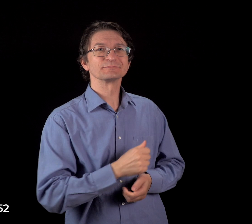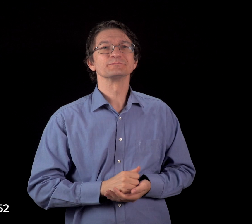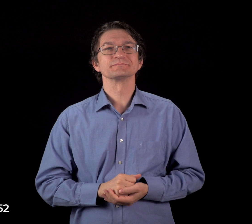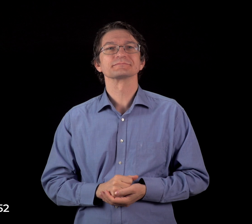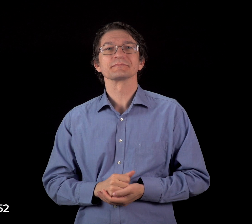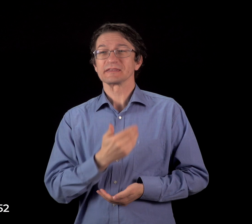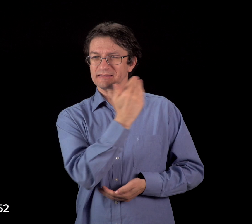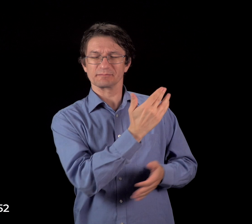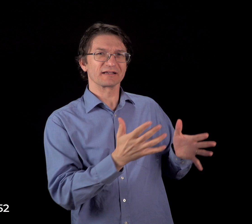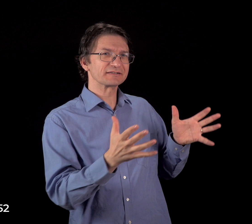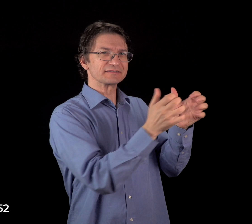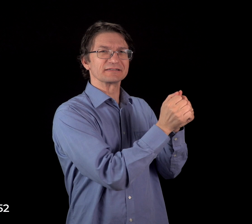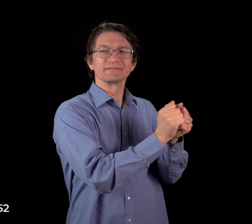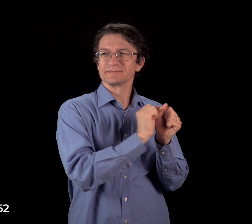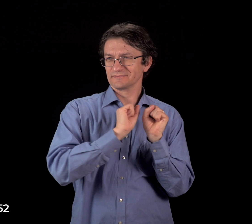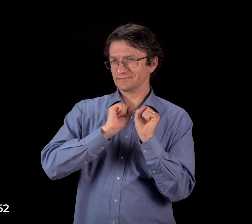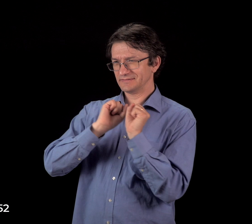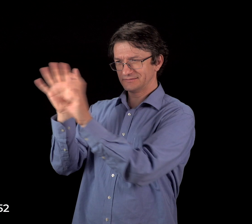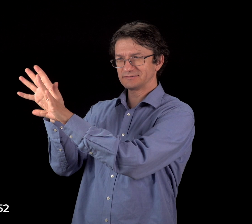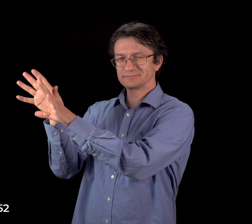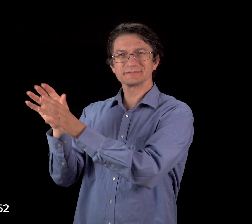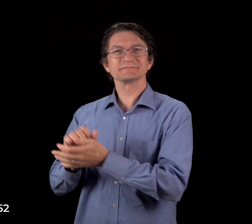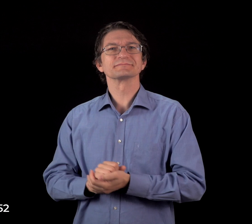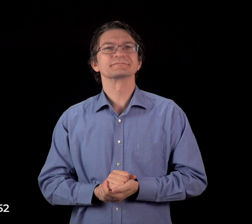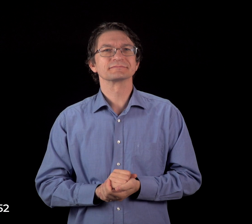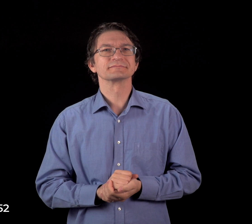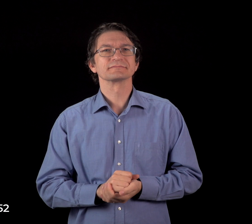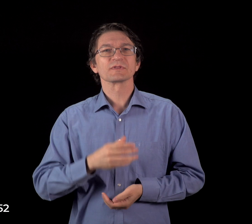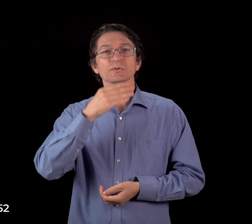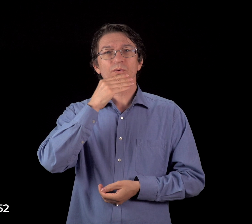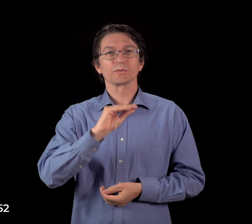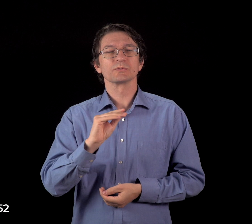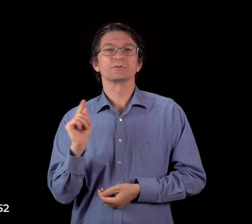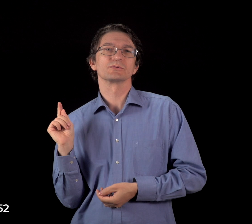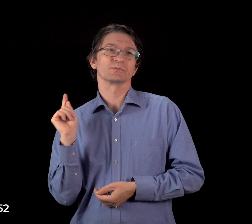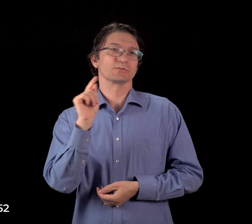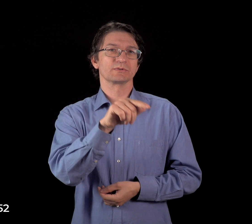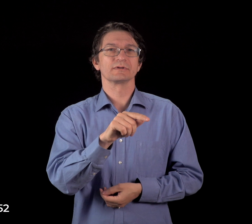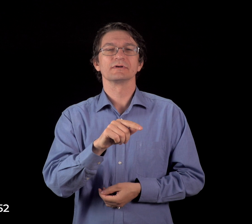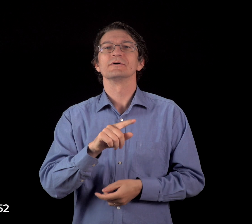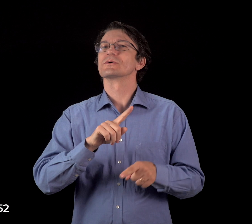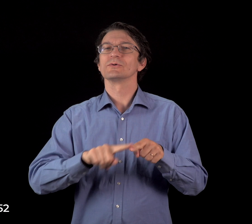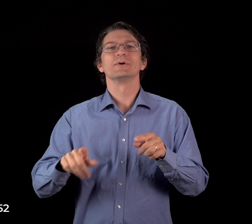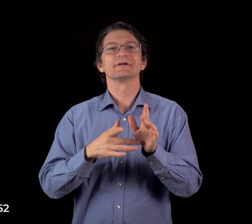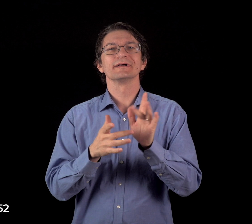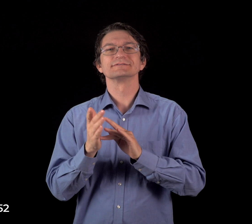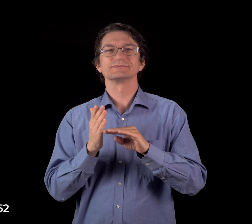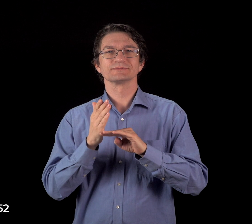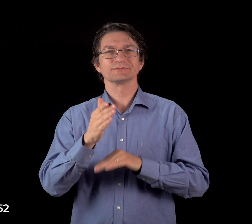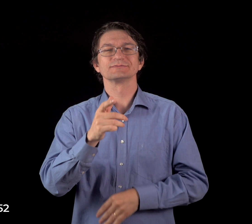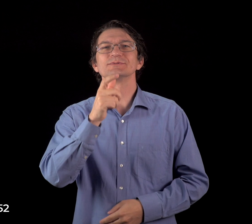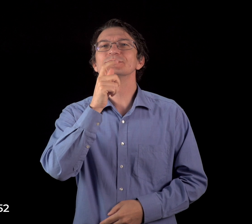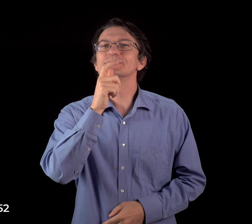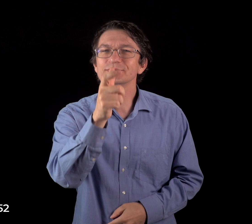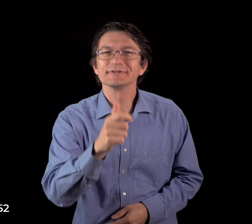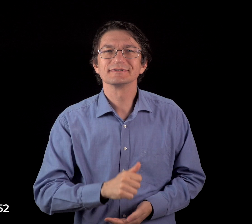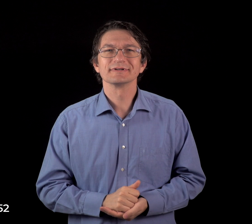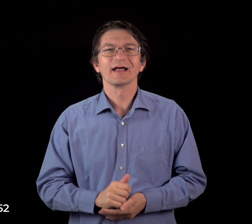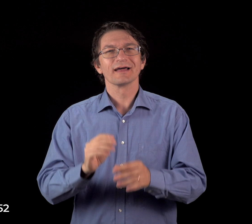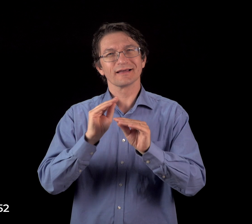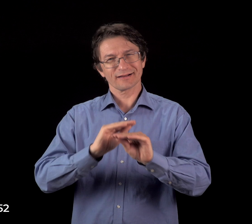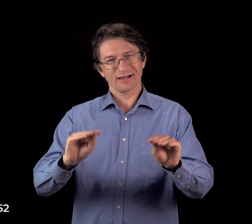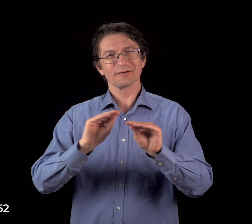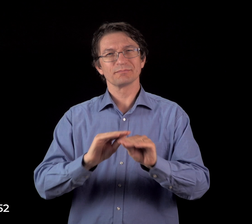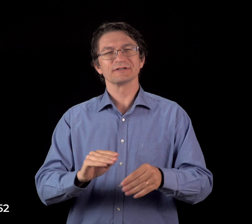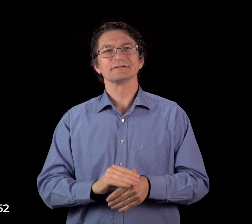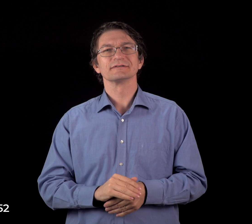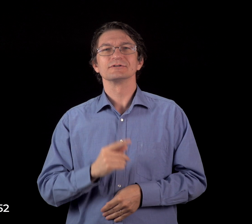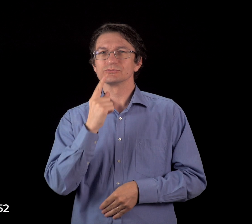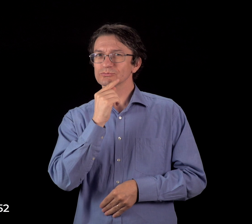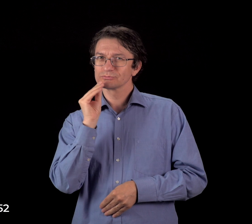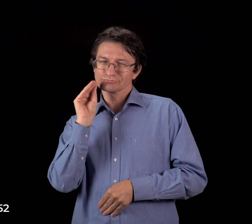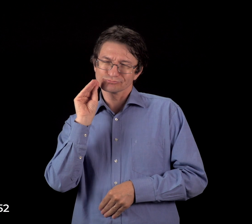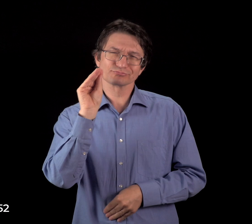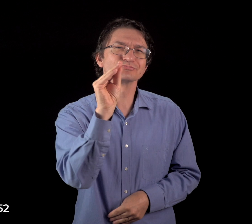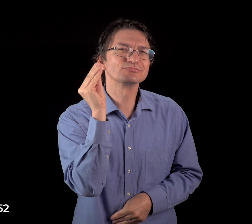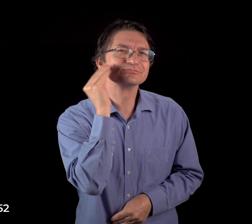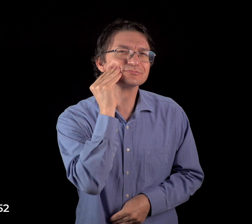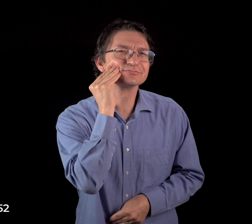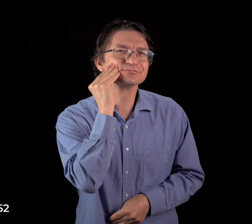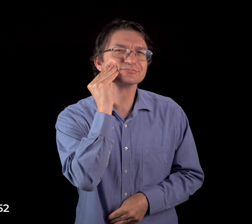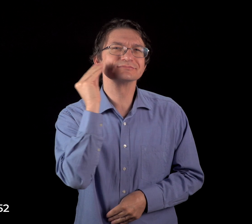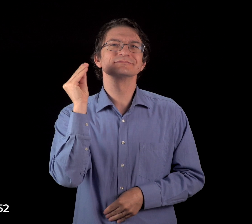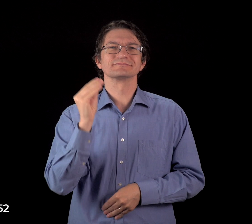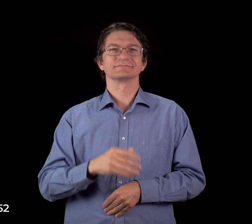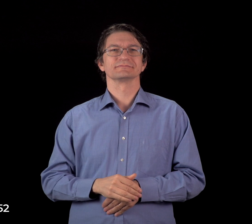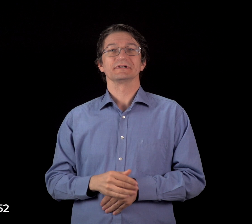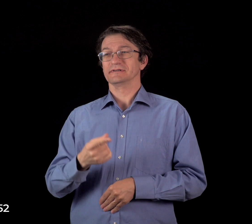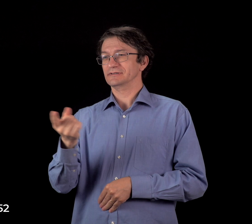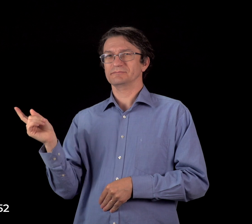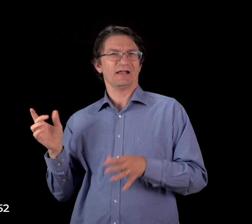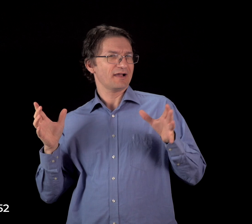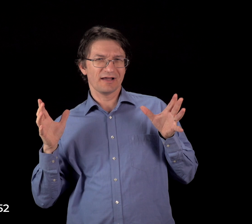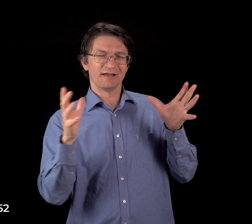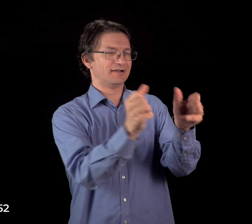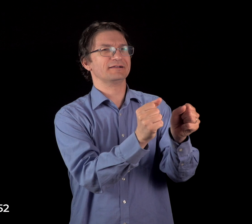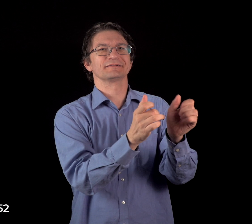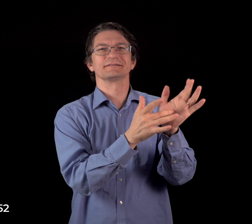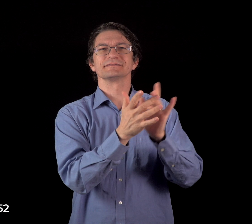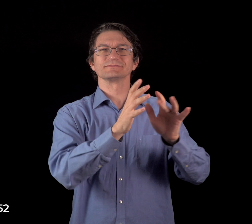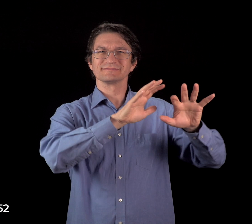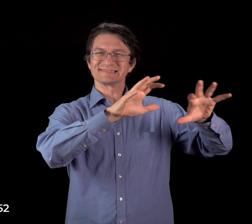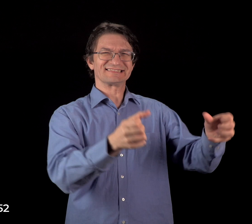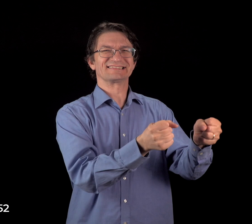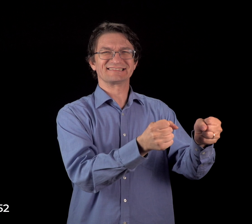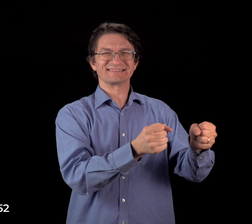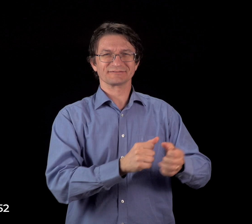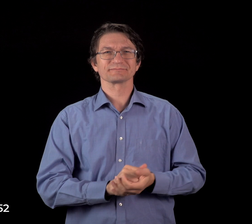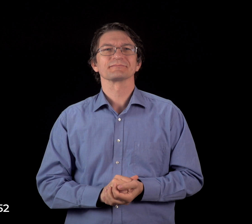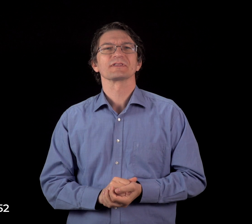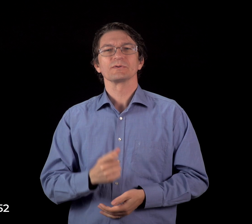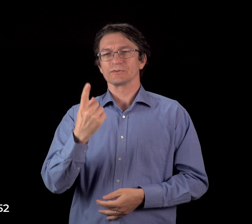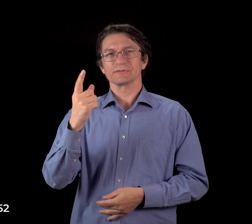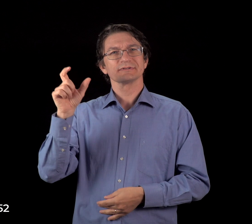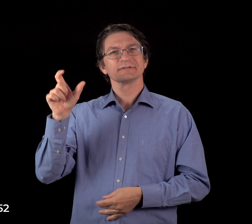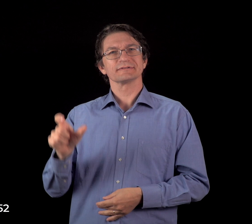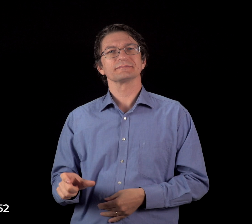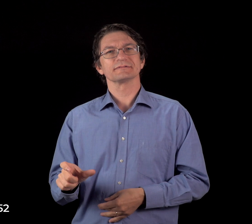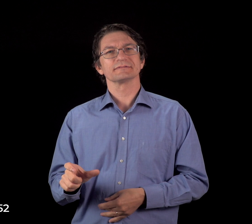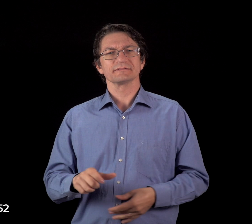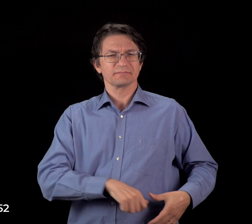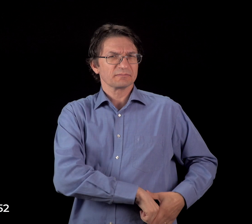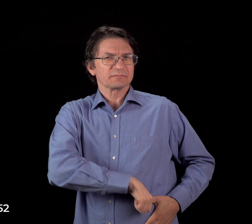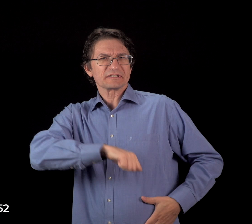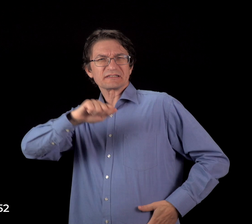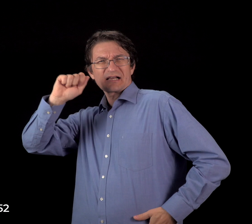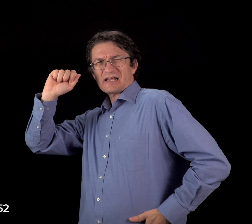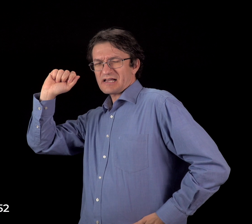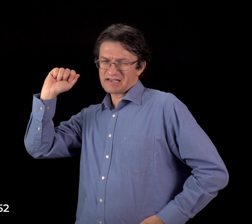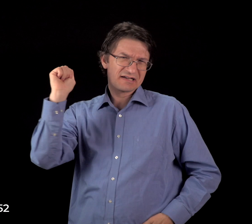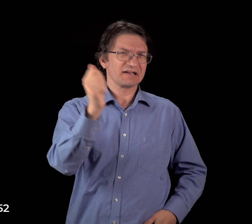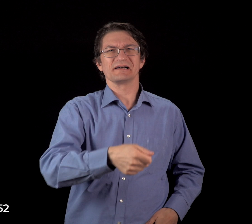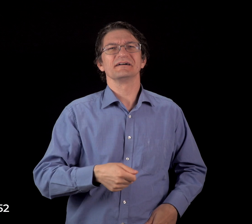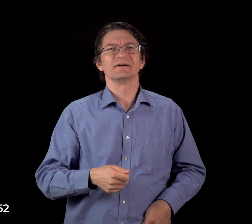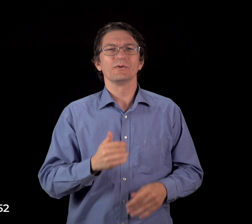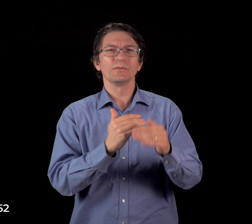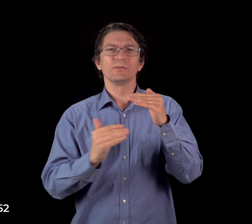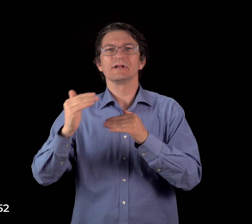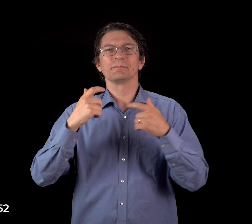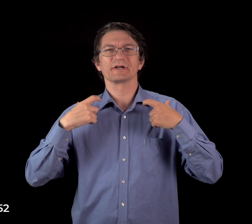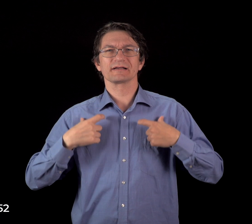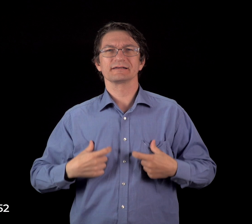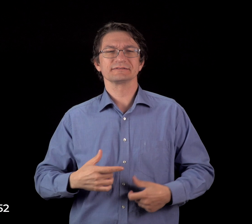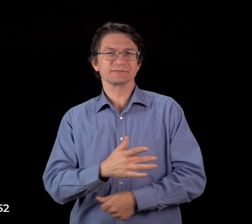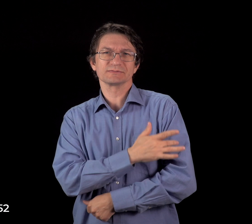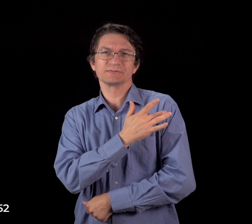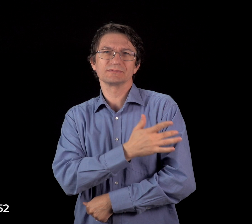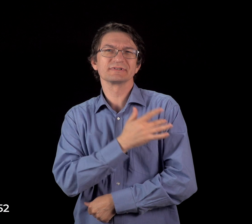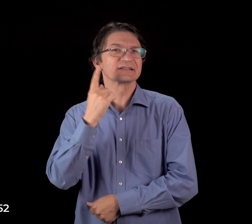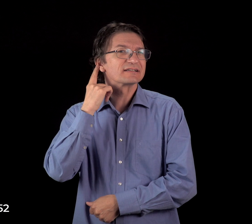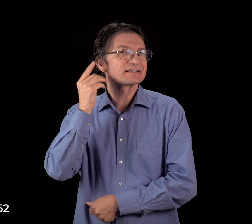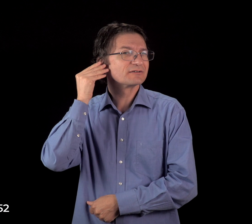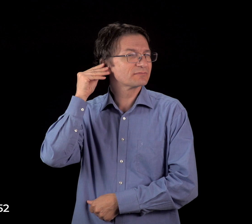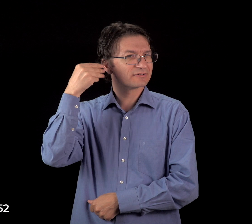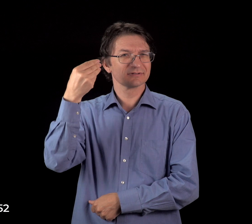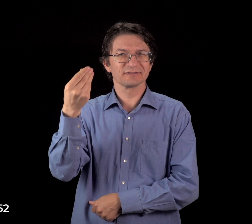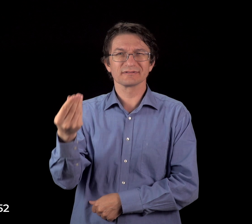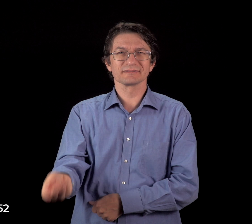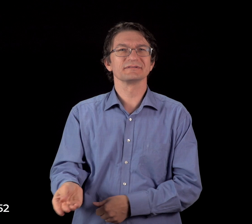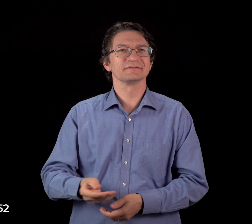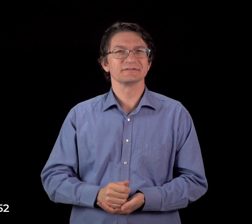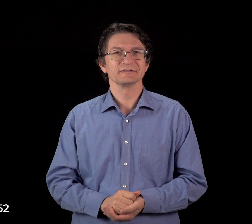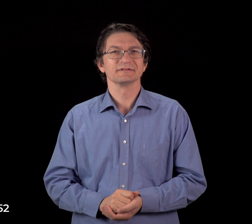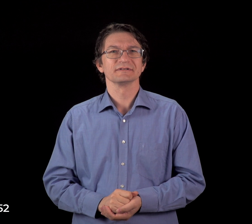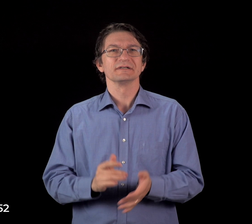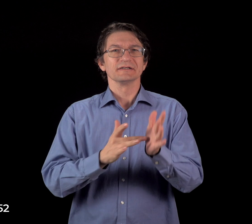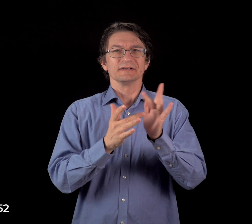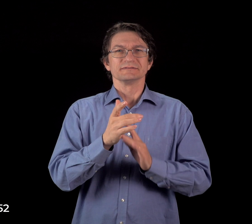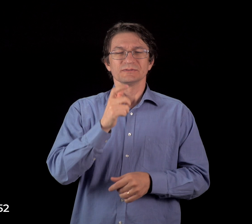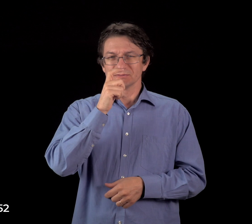and kissed Him. Then the men seized Jesus and arrested Him. And one of the bystanders drew his sword and struck the servant of the high priest, cutting off his ear.